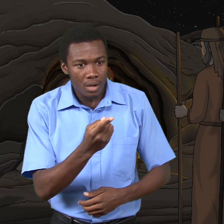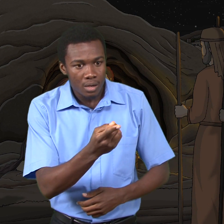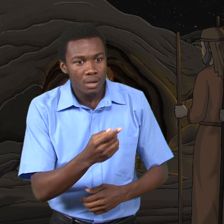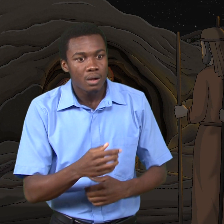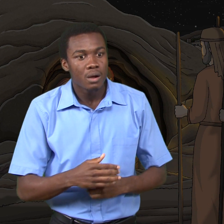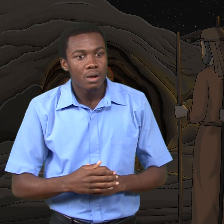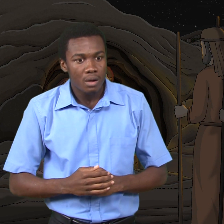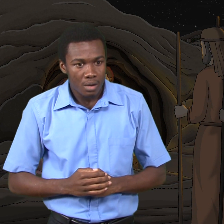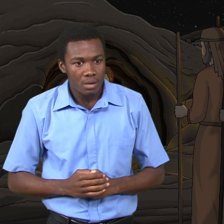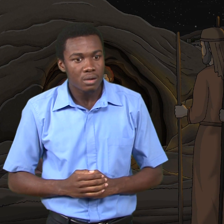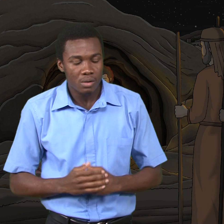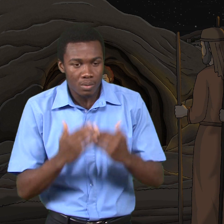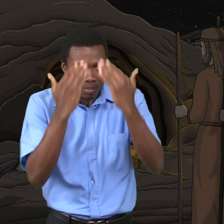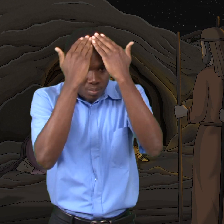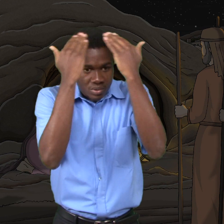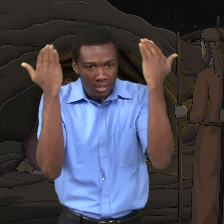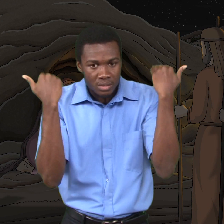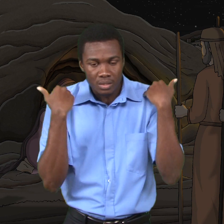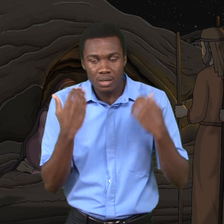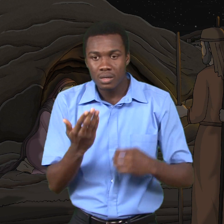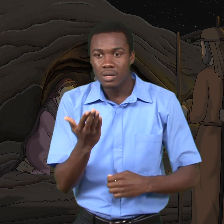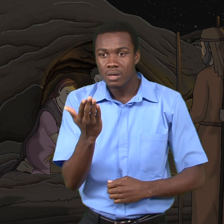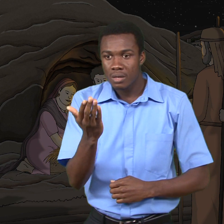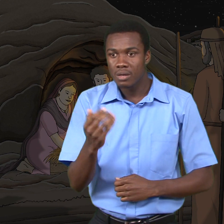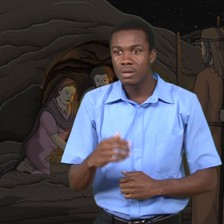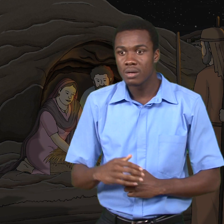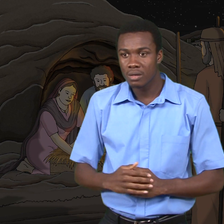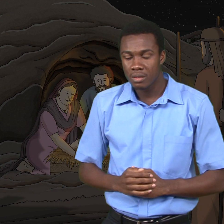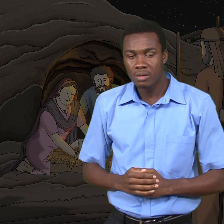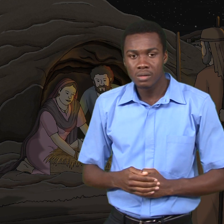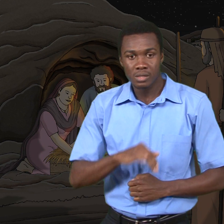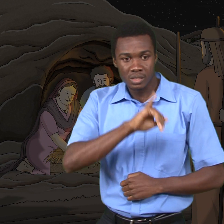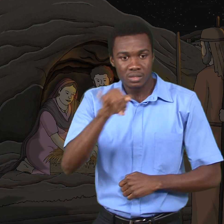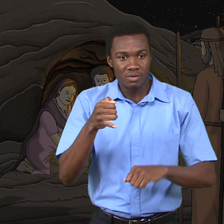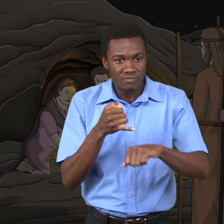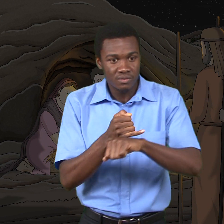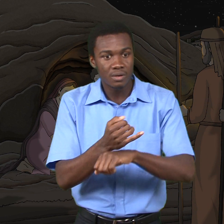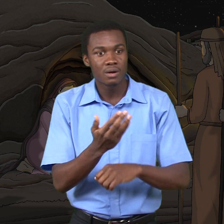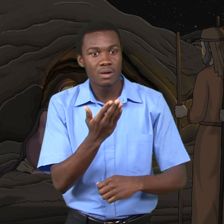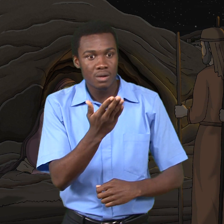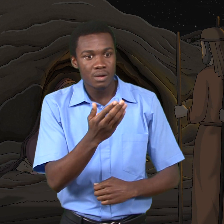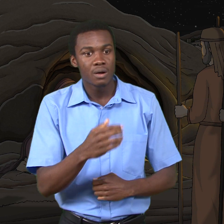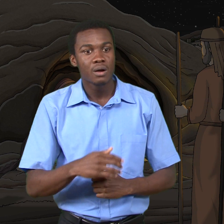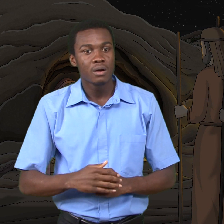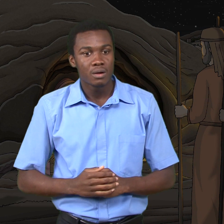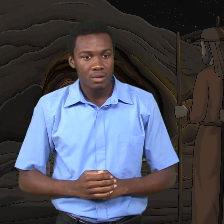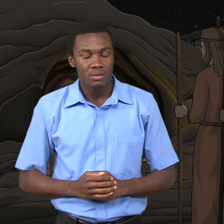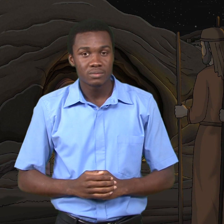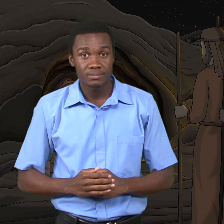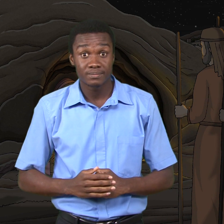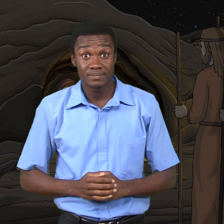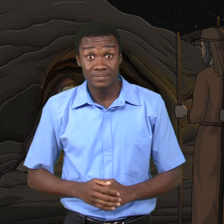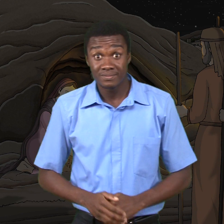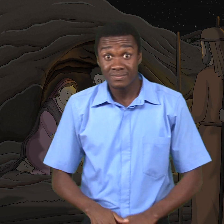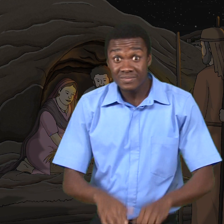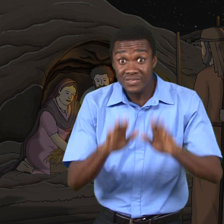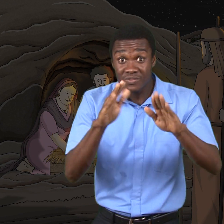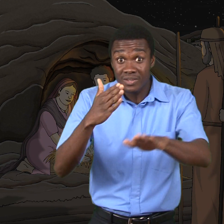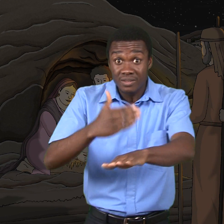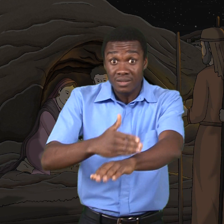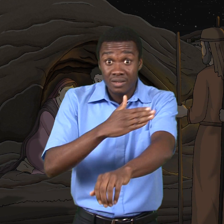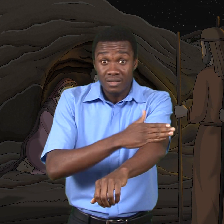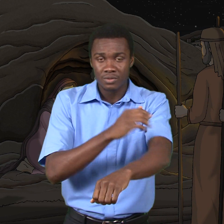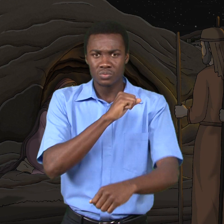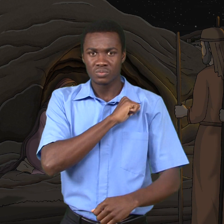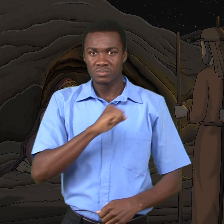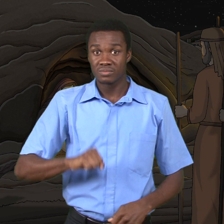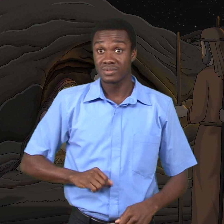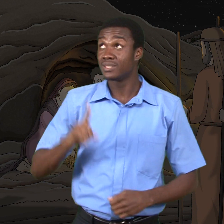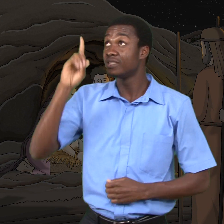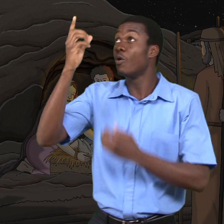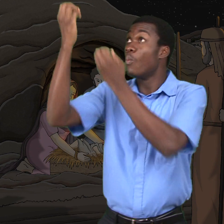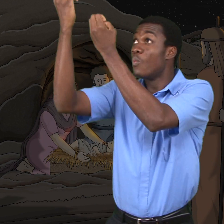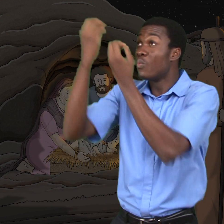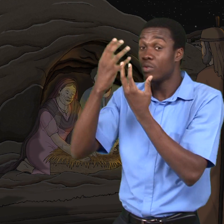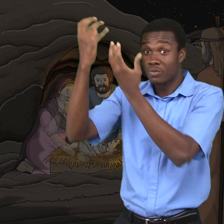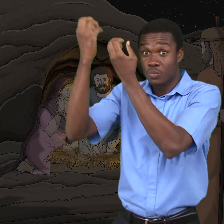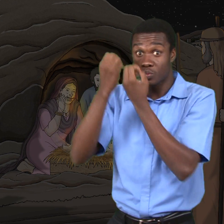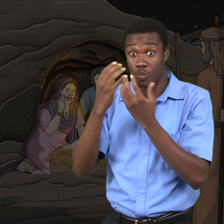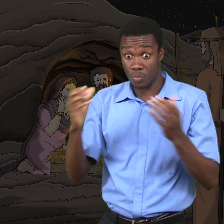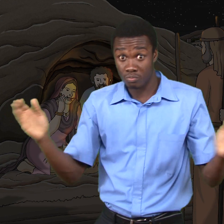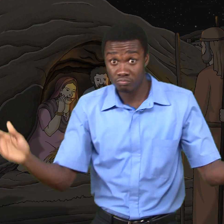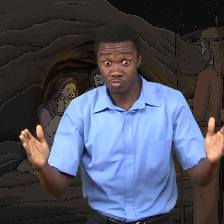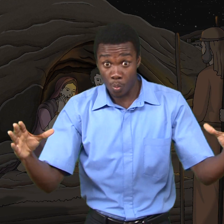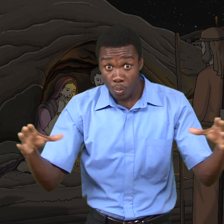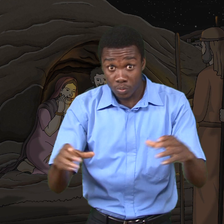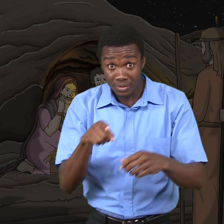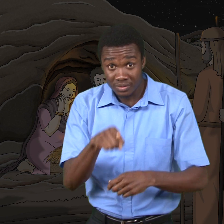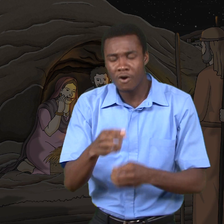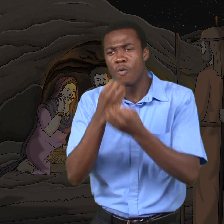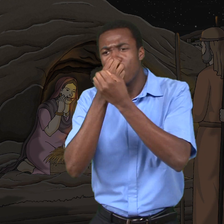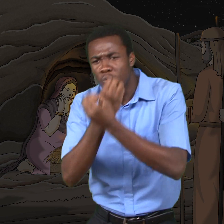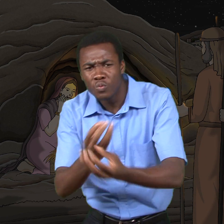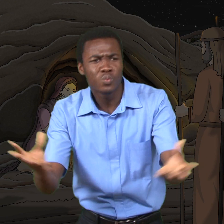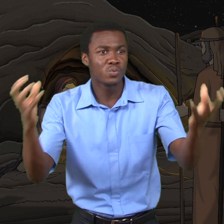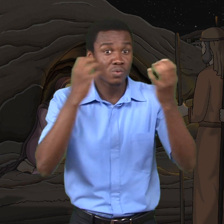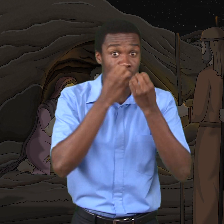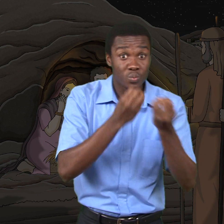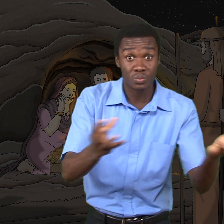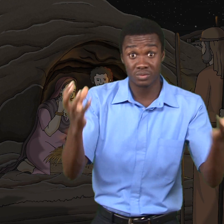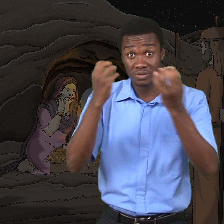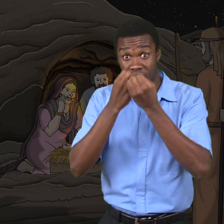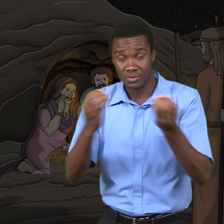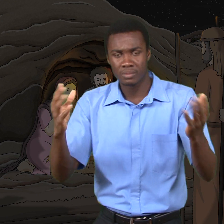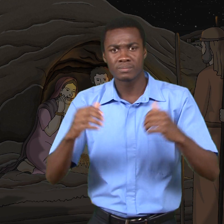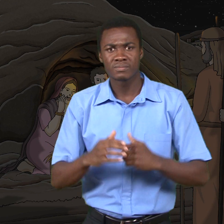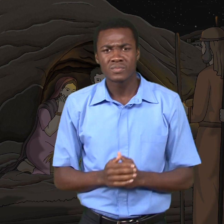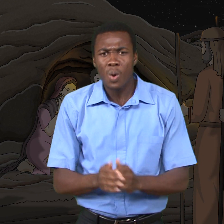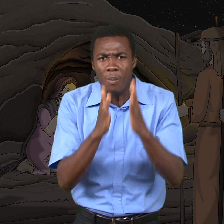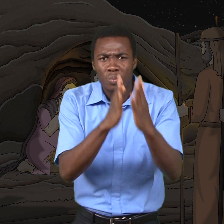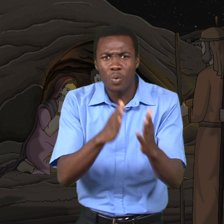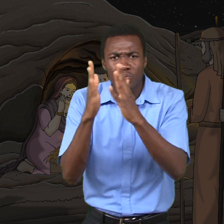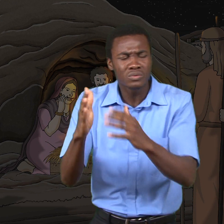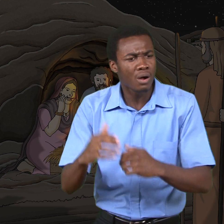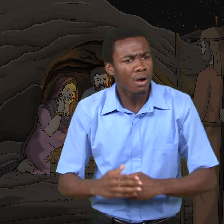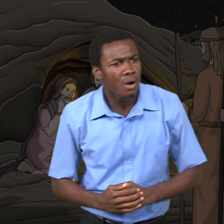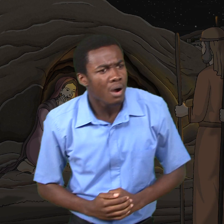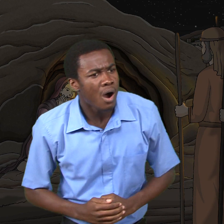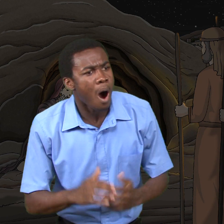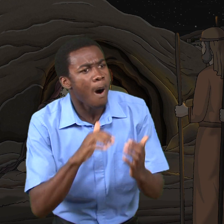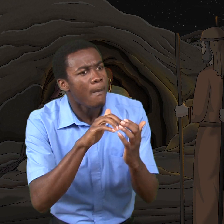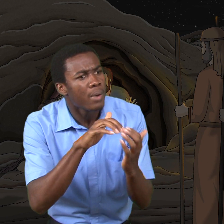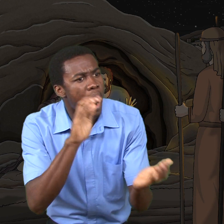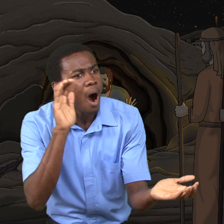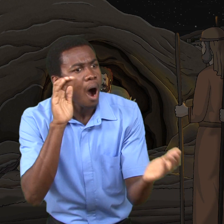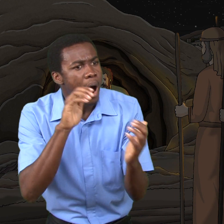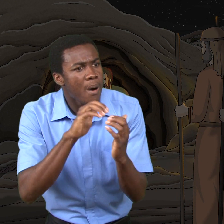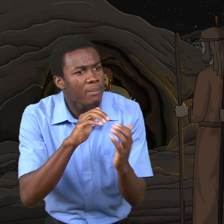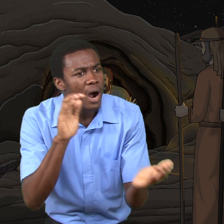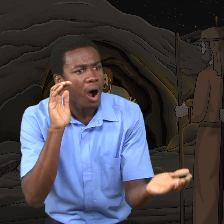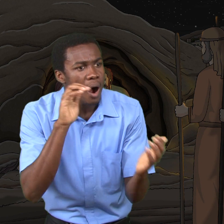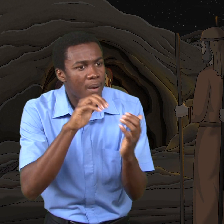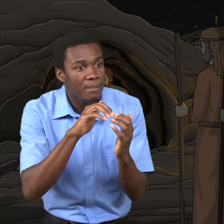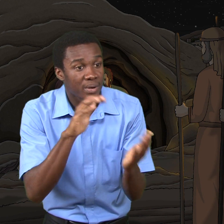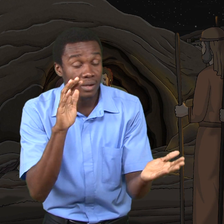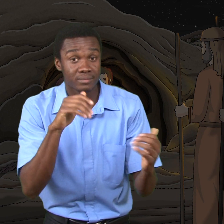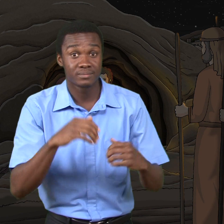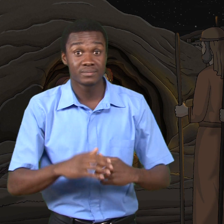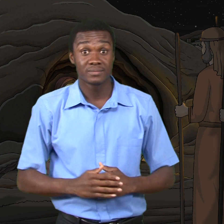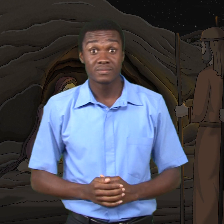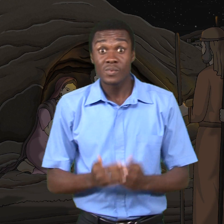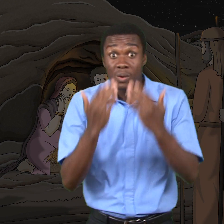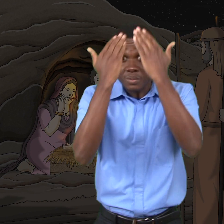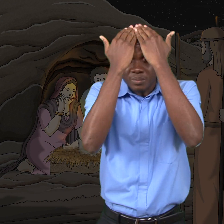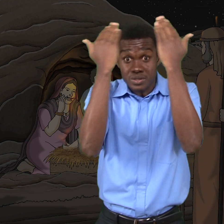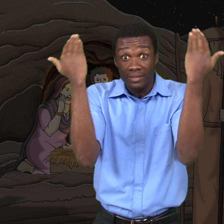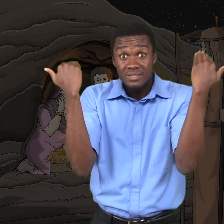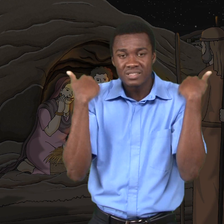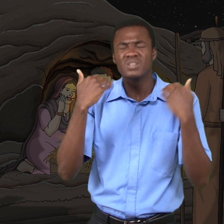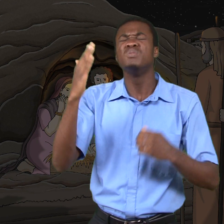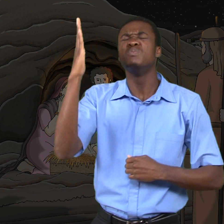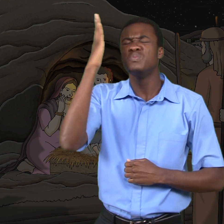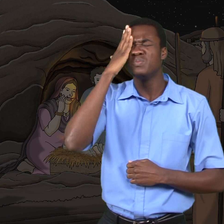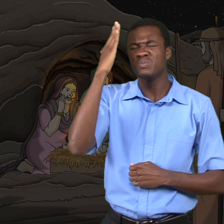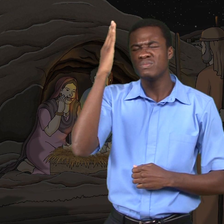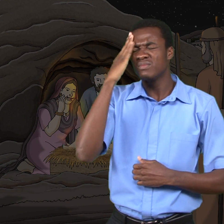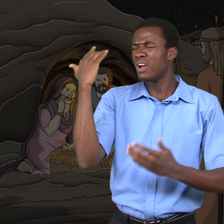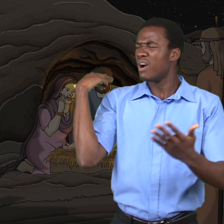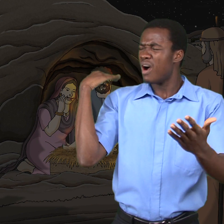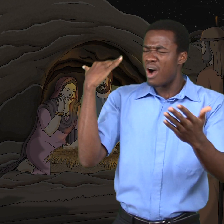After they had seen the Child, they spread the message they had received about Him.